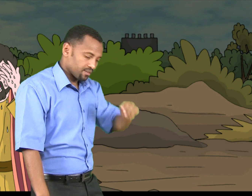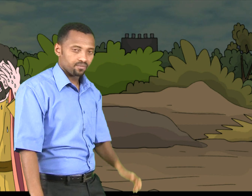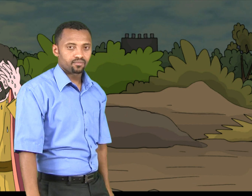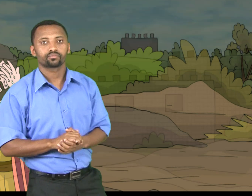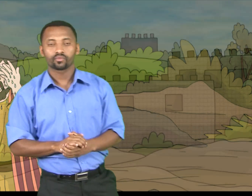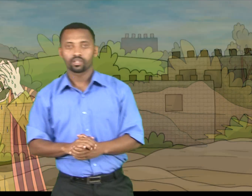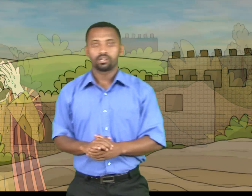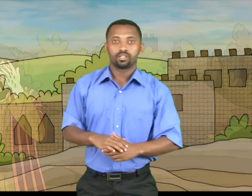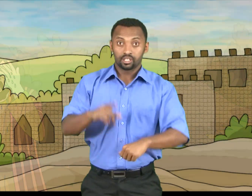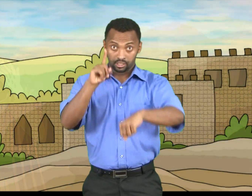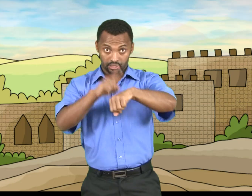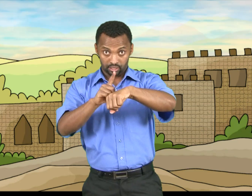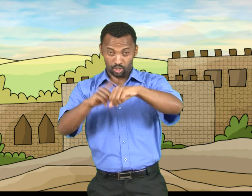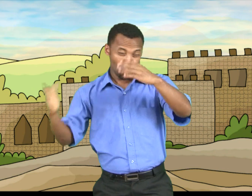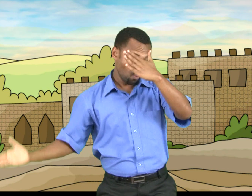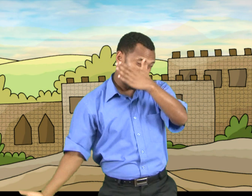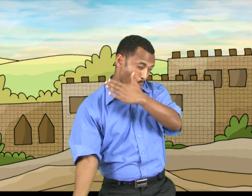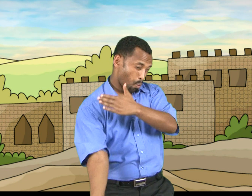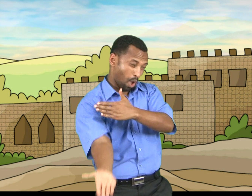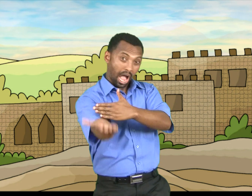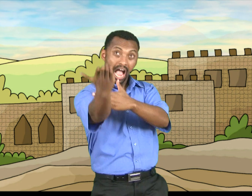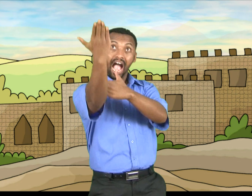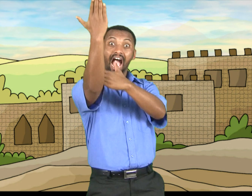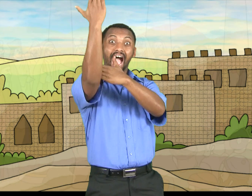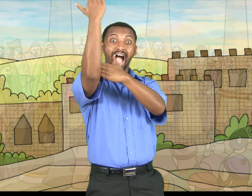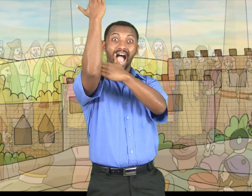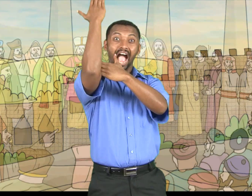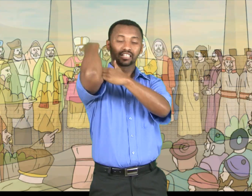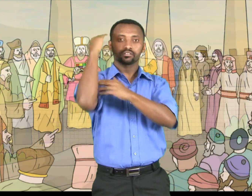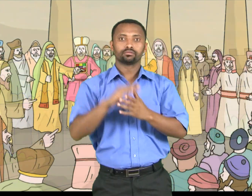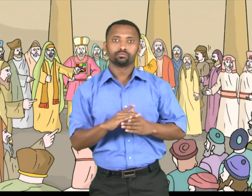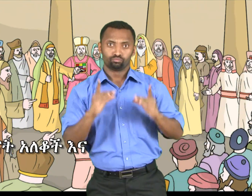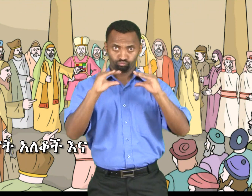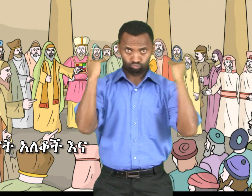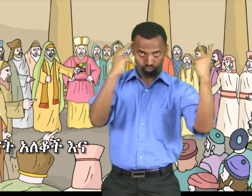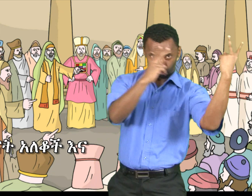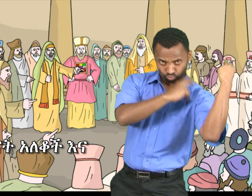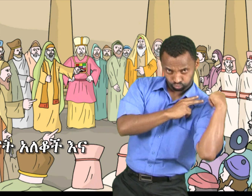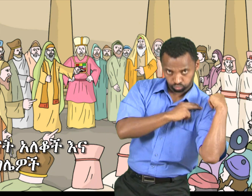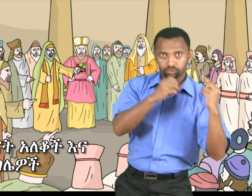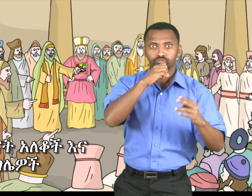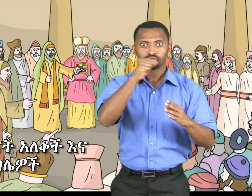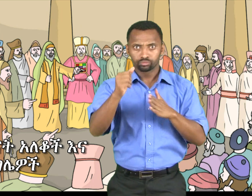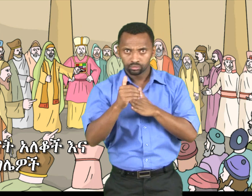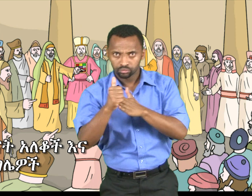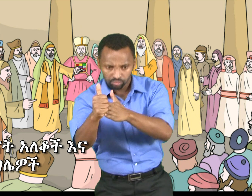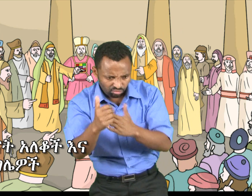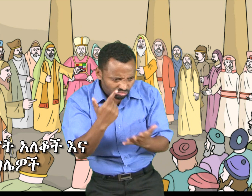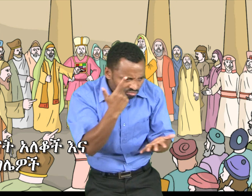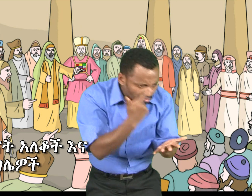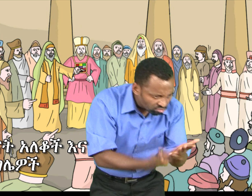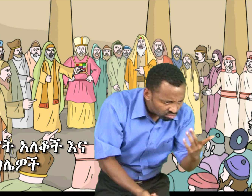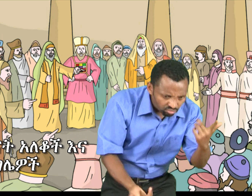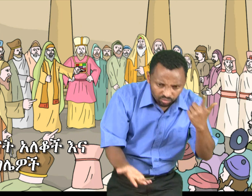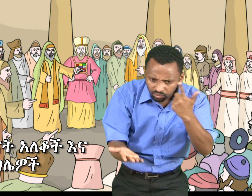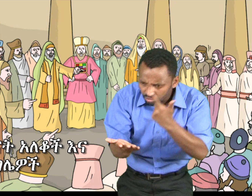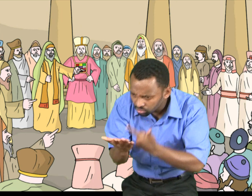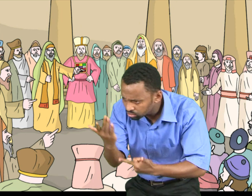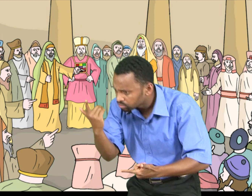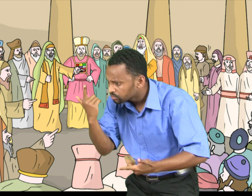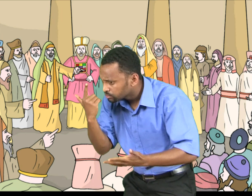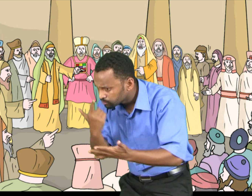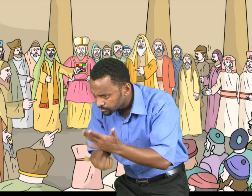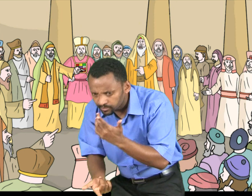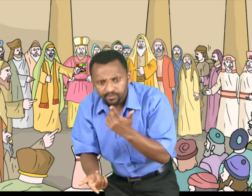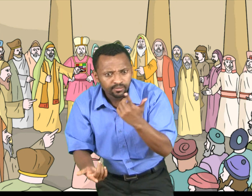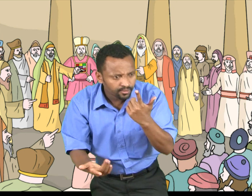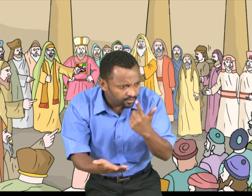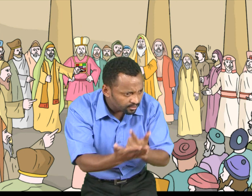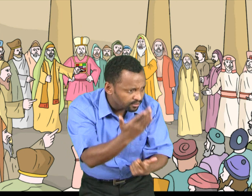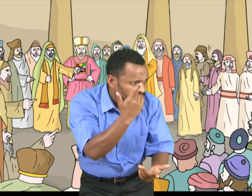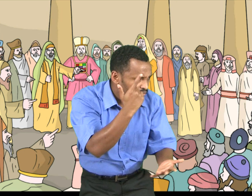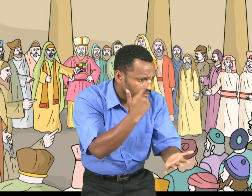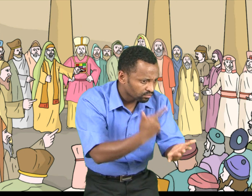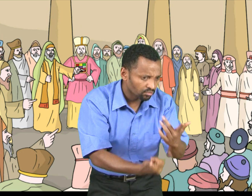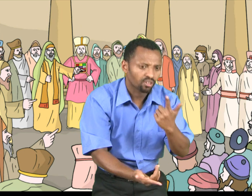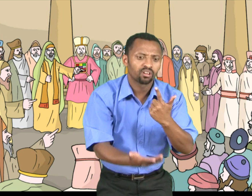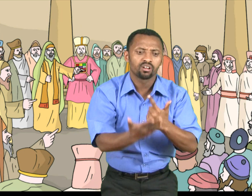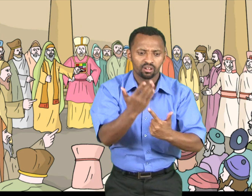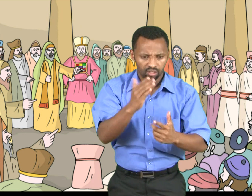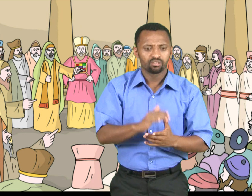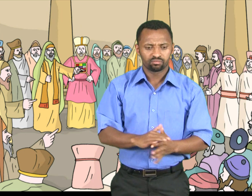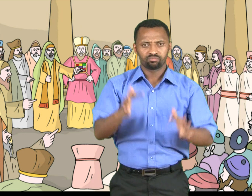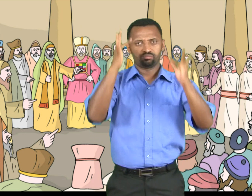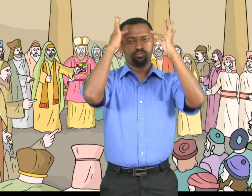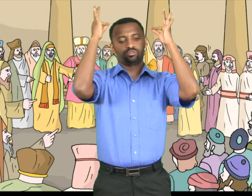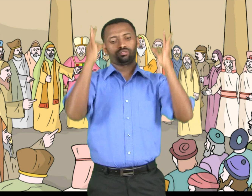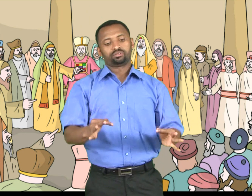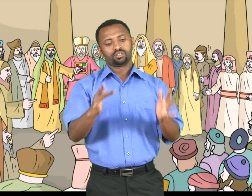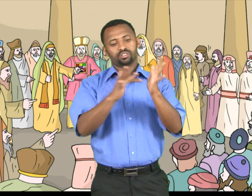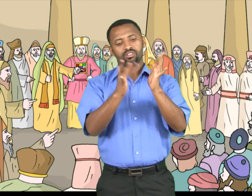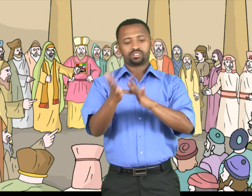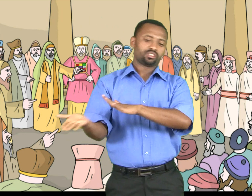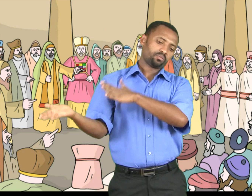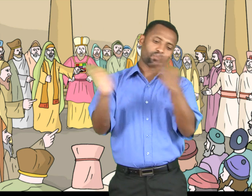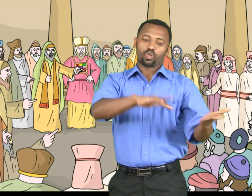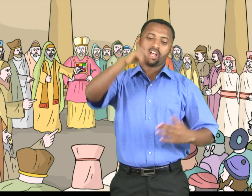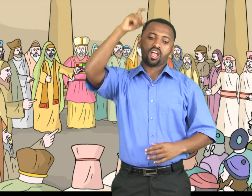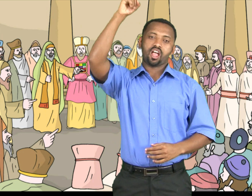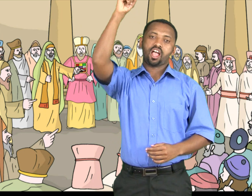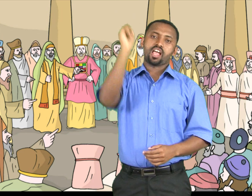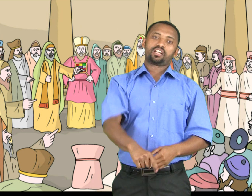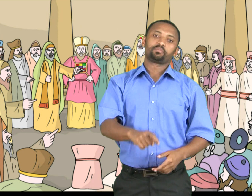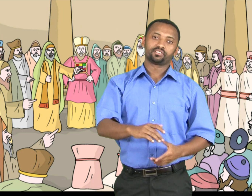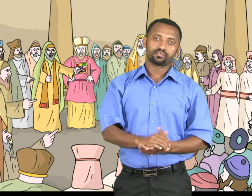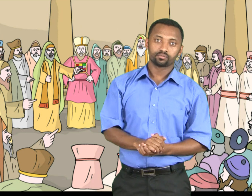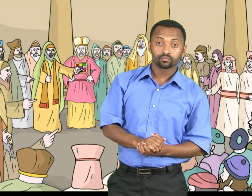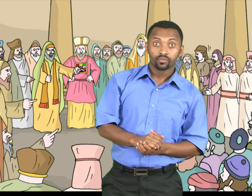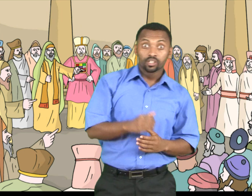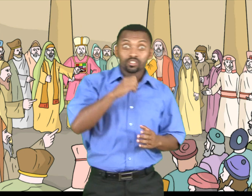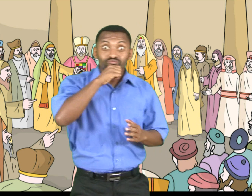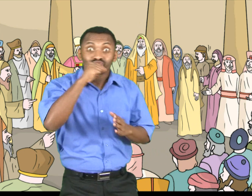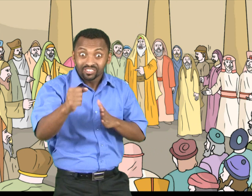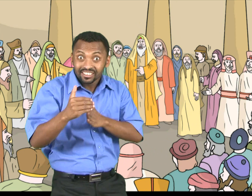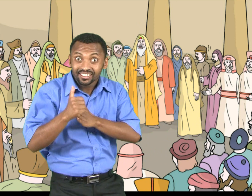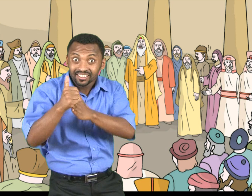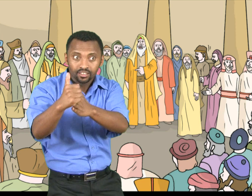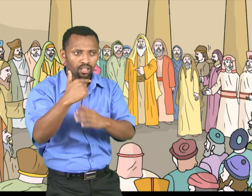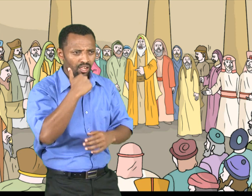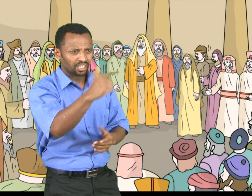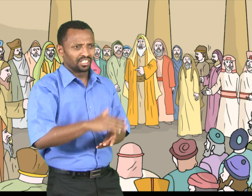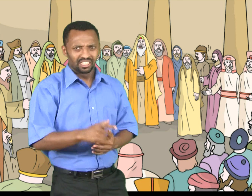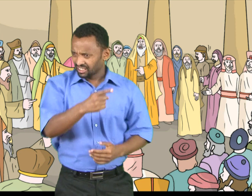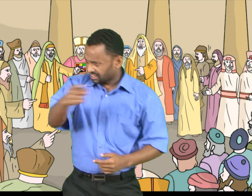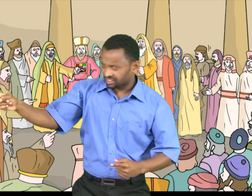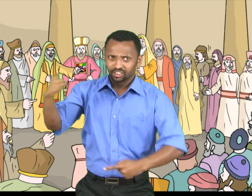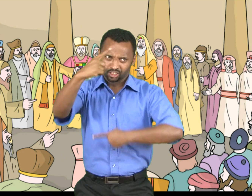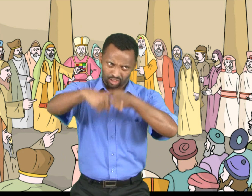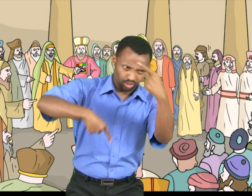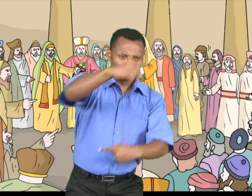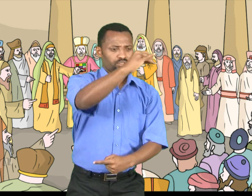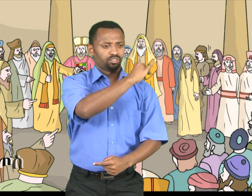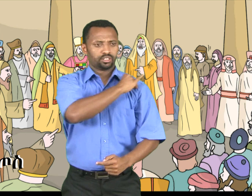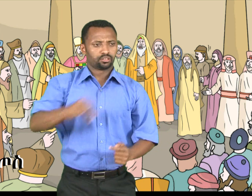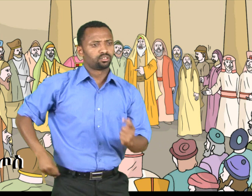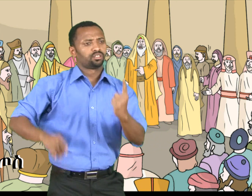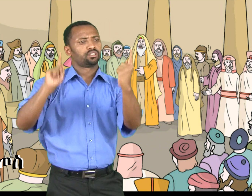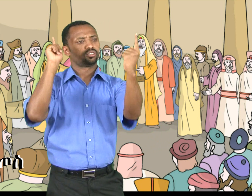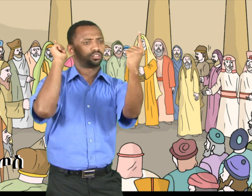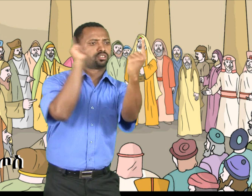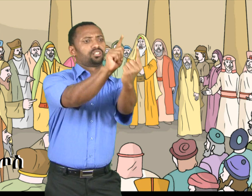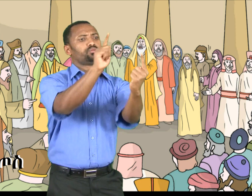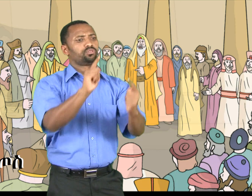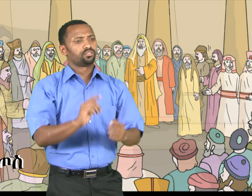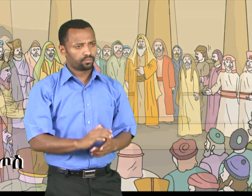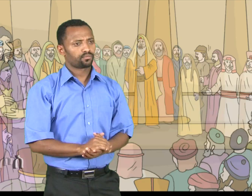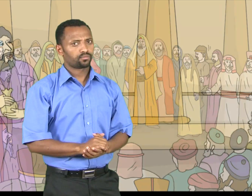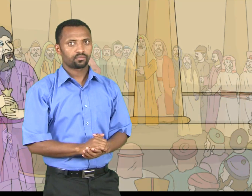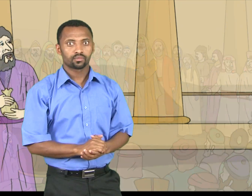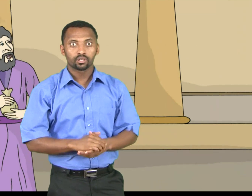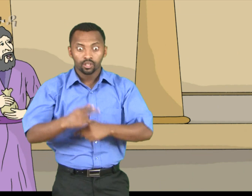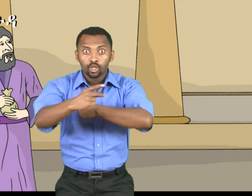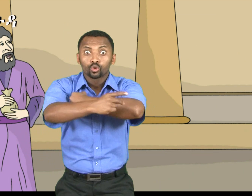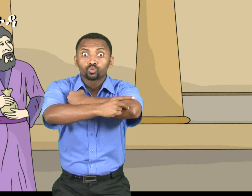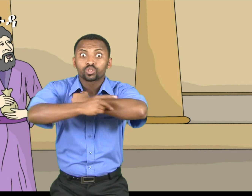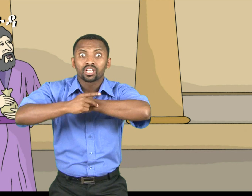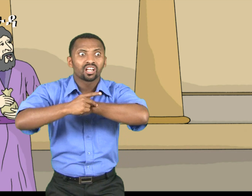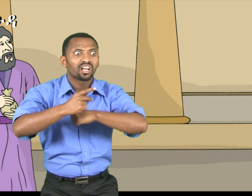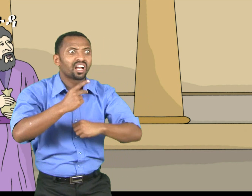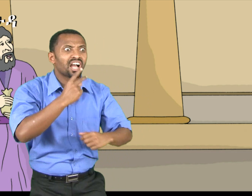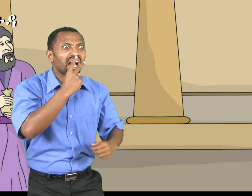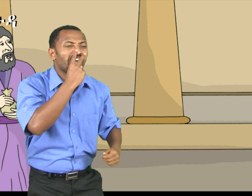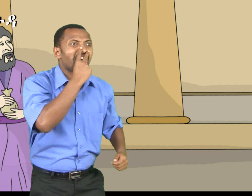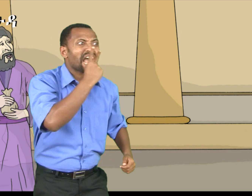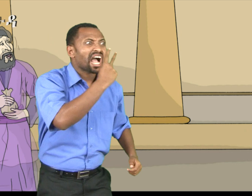When morning came, all the chief priests and elders of the people conspired against Jesus to put Him to death. They bound Him, led Him away, and handed Him over to Pilate the governor.